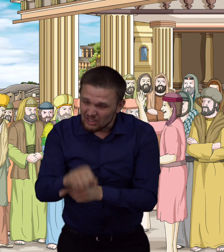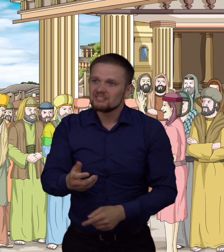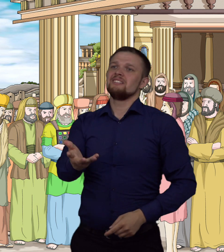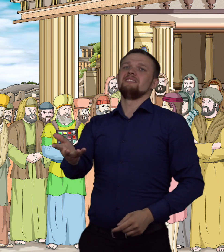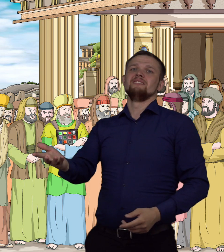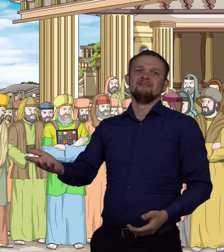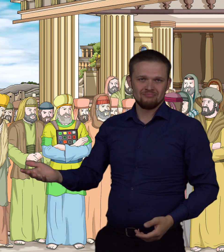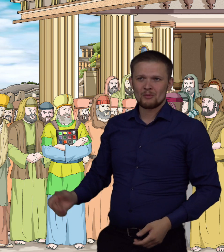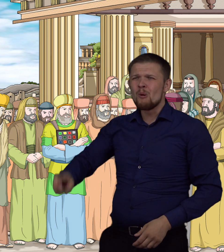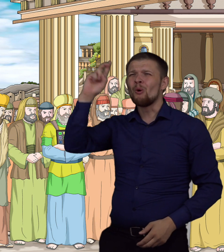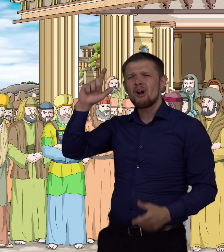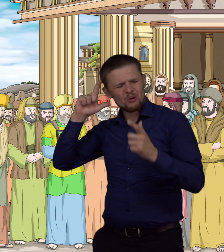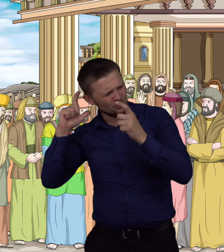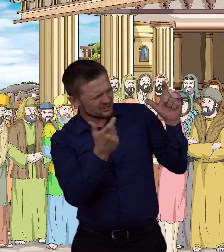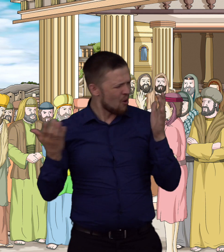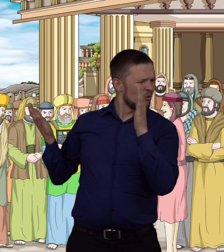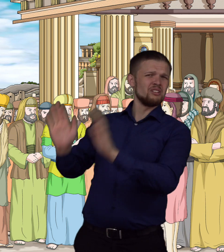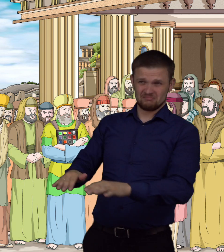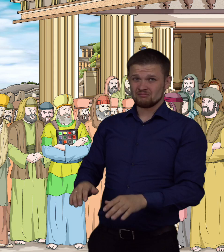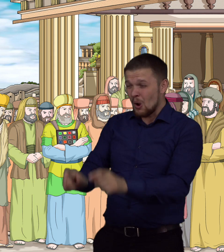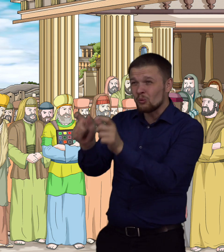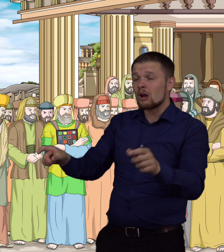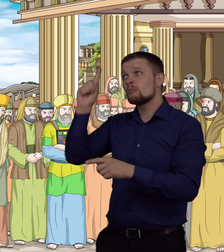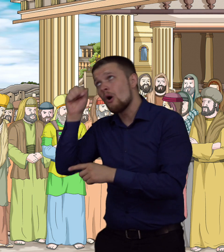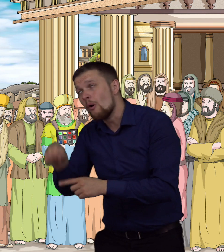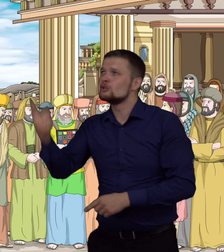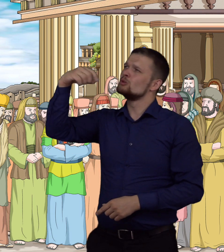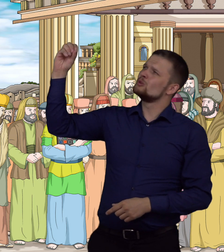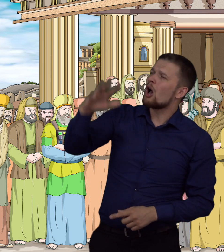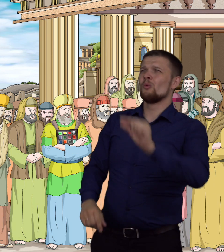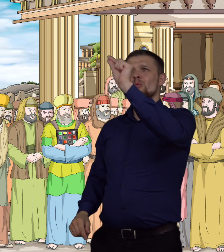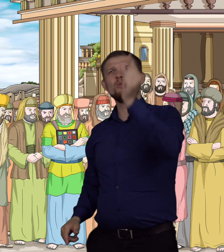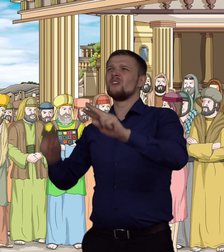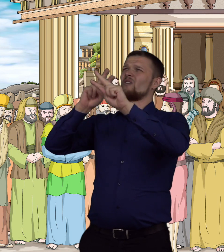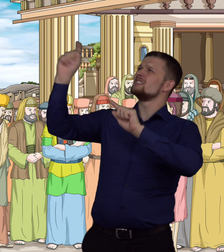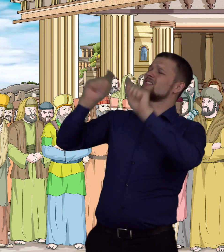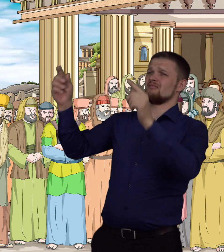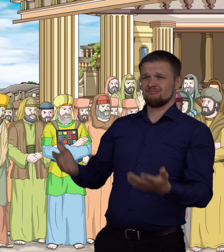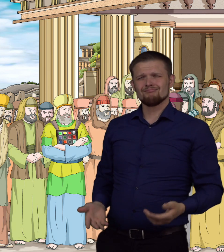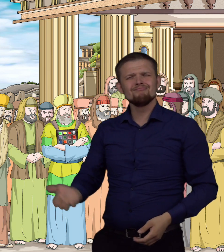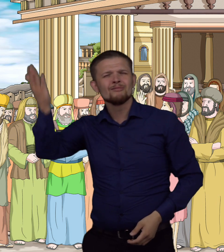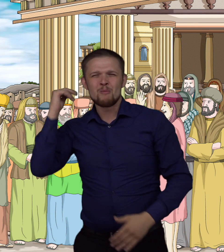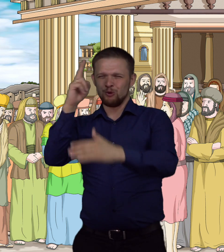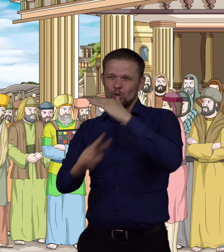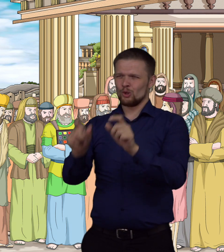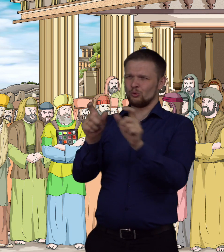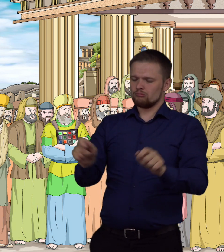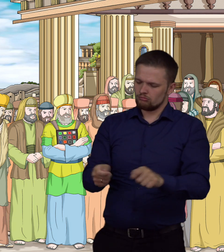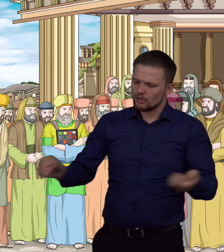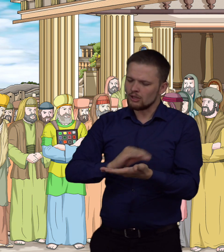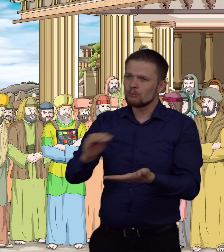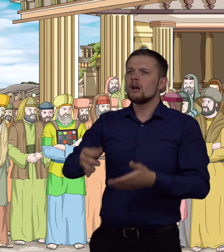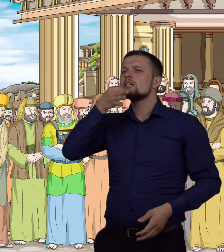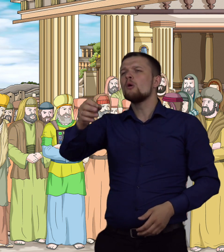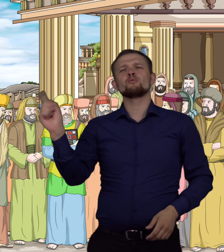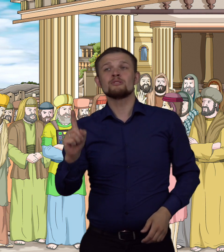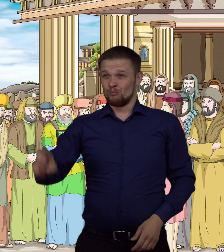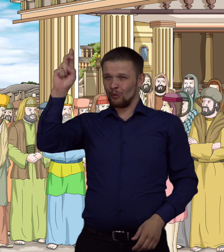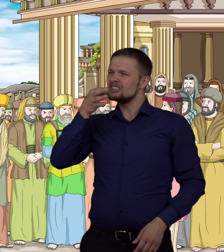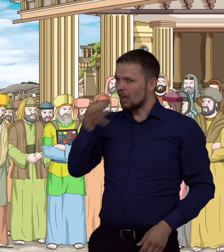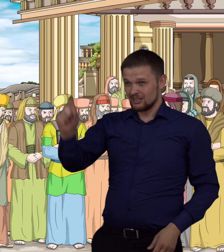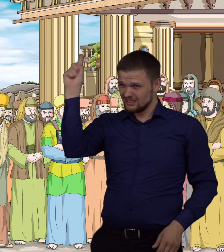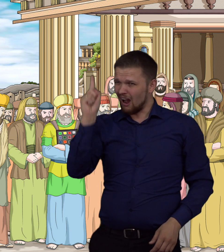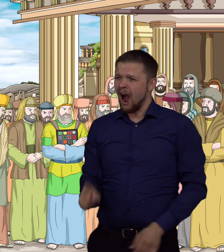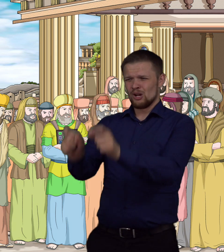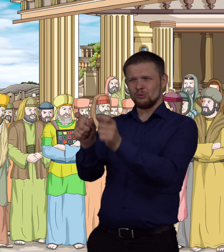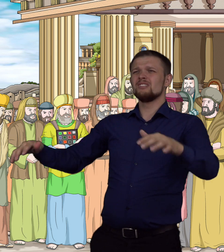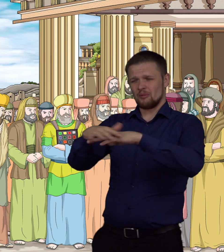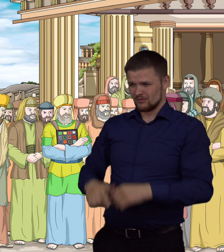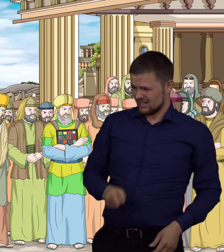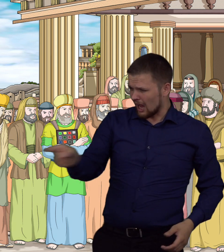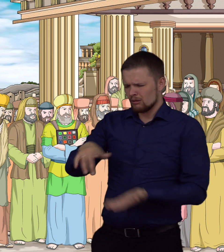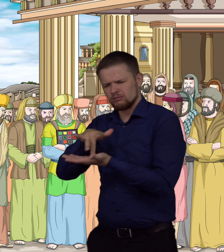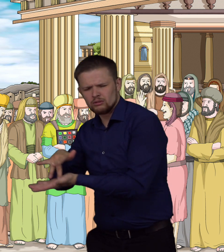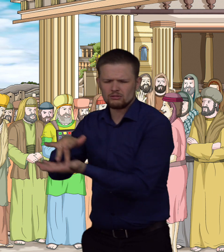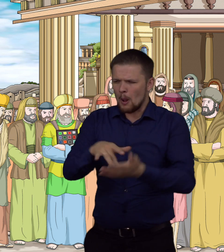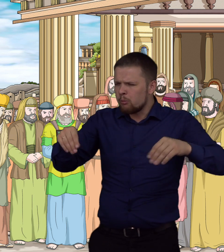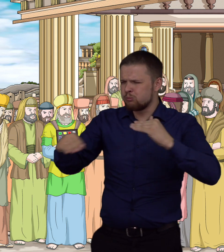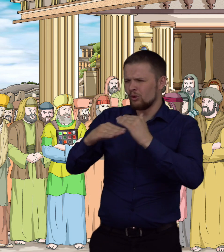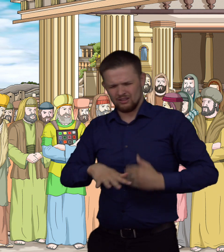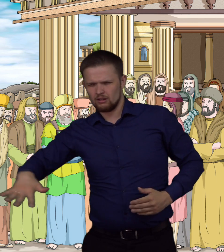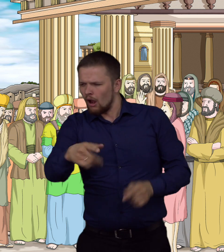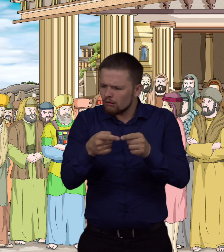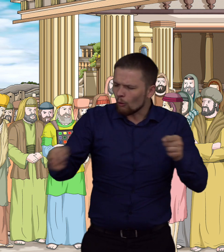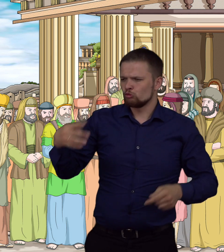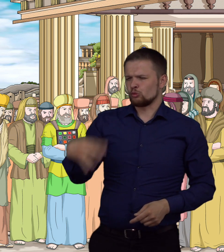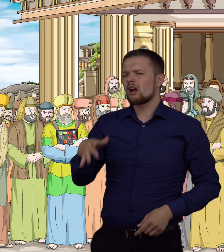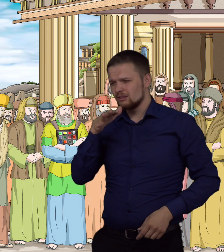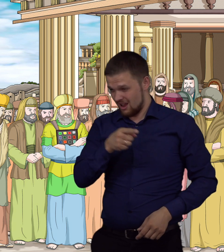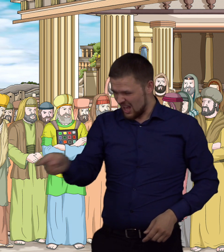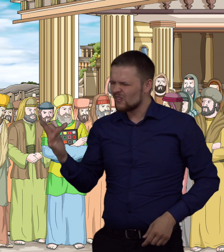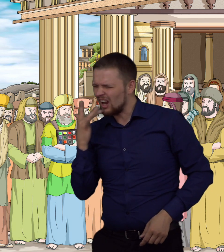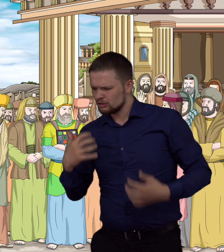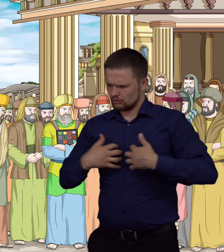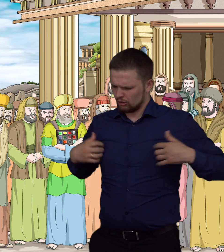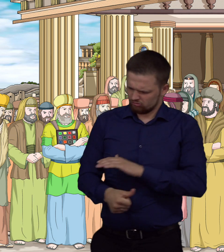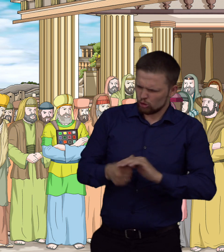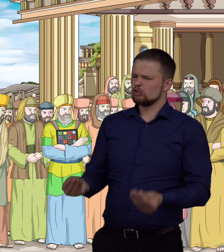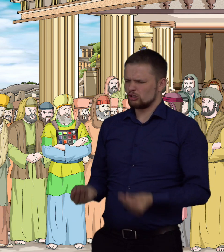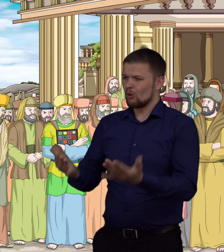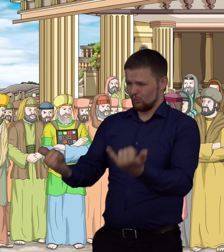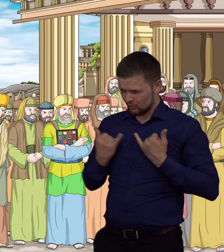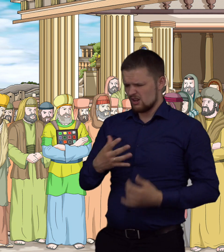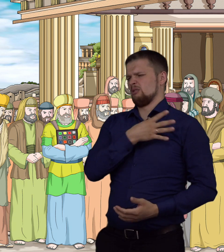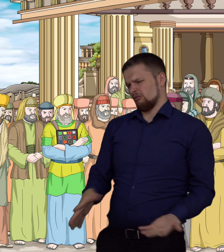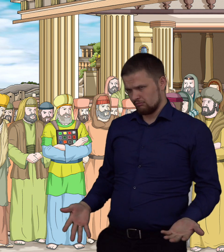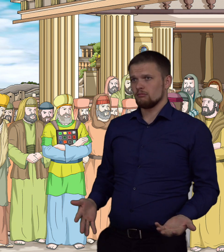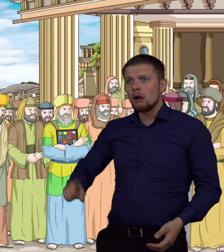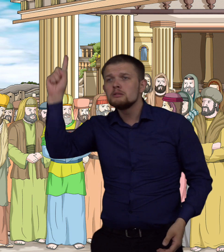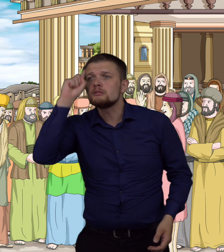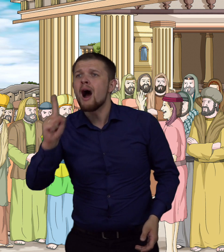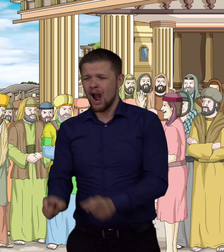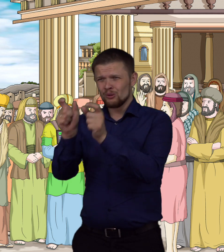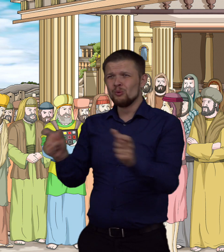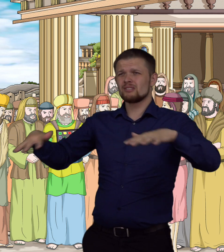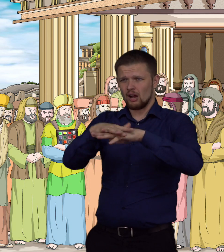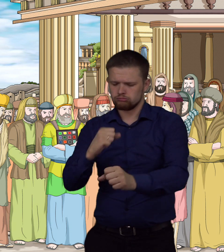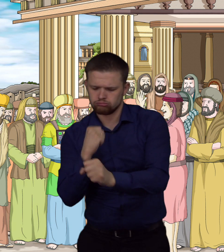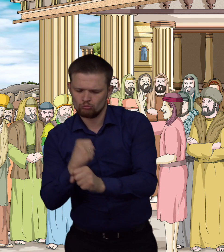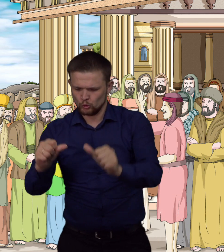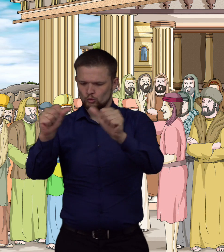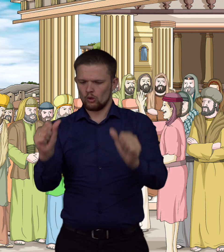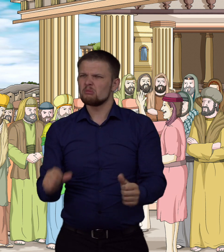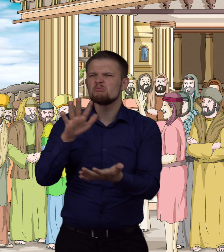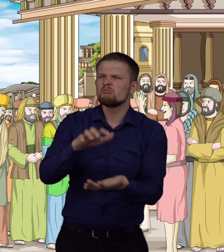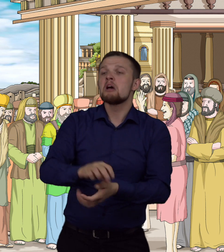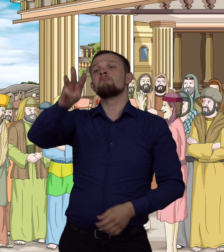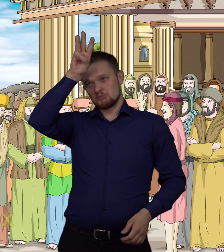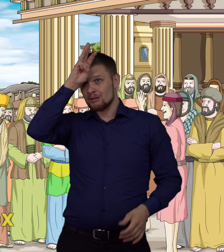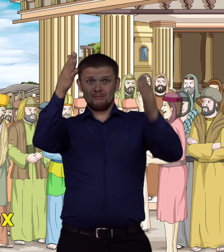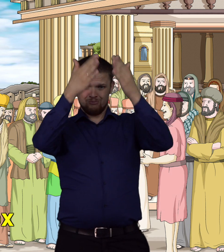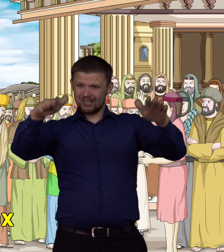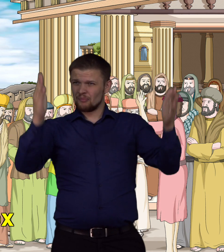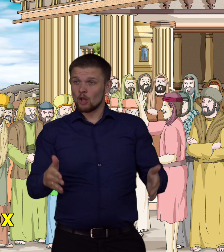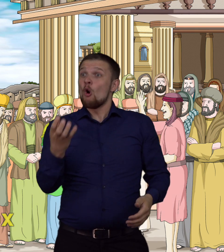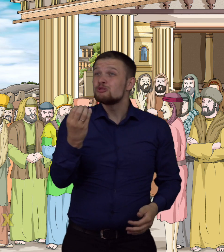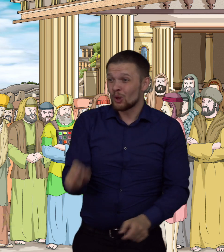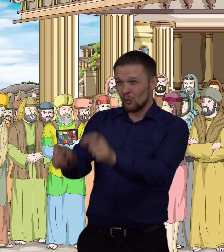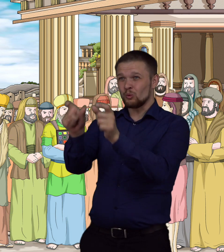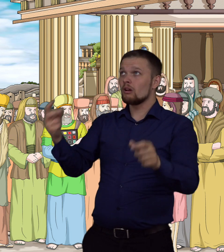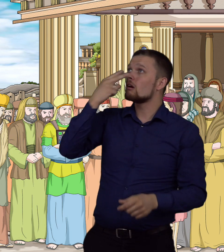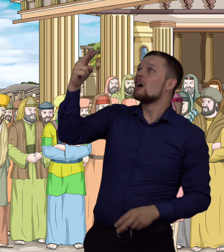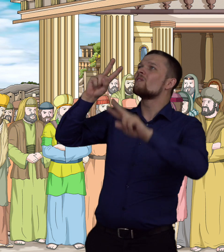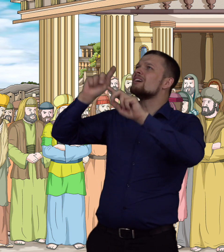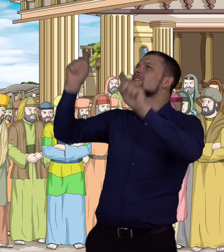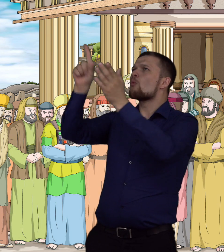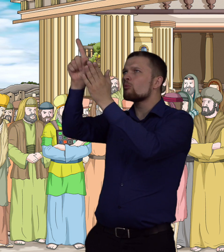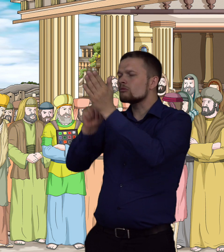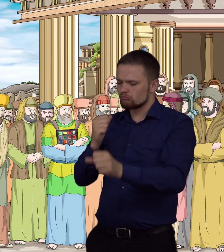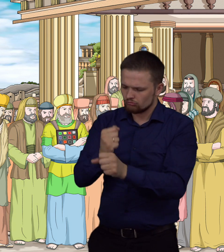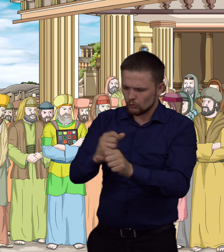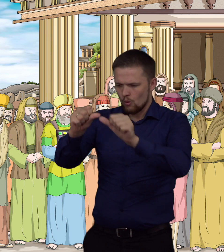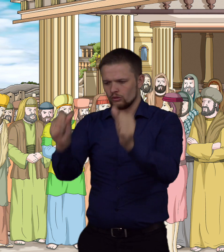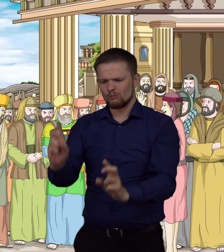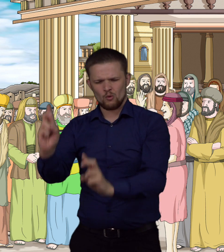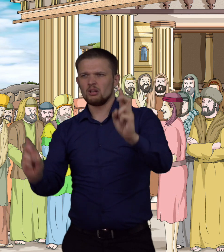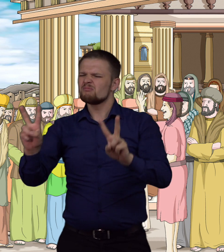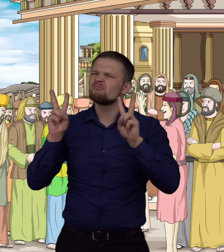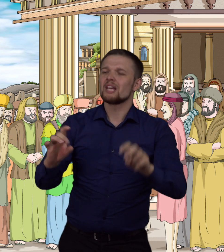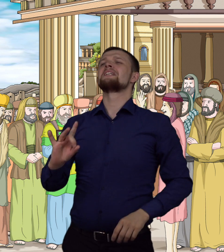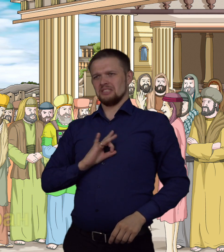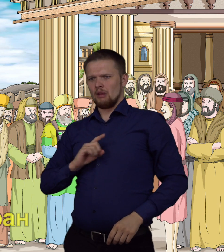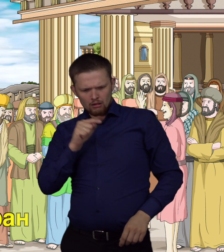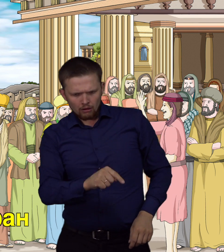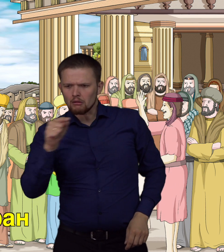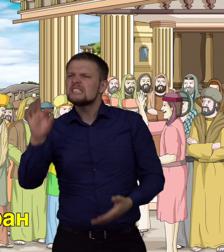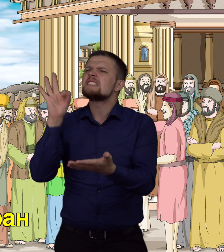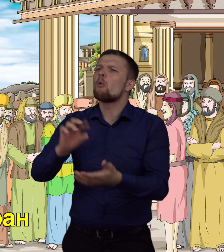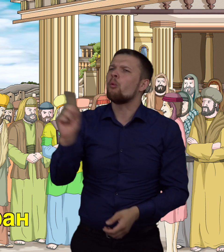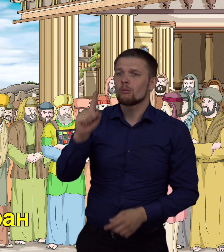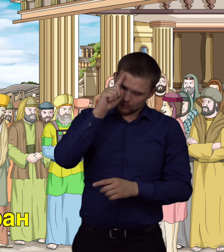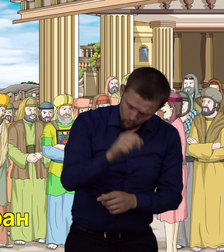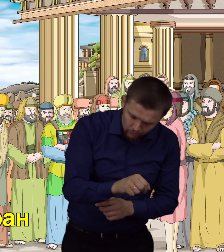But God turned away from them and gave them over to the worship of the host of heaven, as it is written in the book of the prophets: ‘Did you bring Me sacrifices and offerings forty years in the wilderness, O house of Israel?